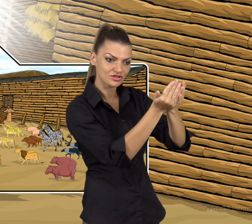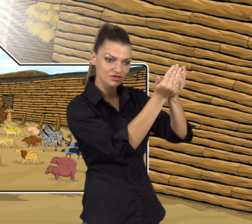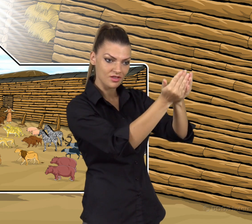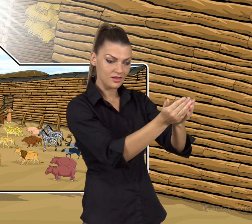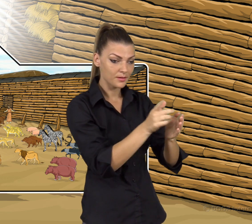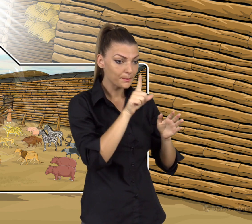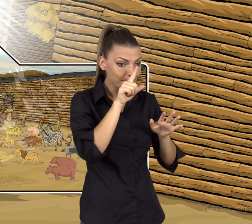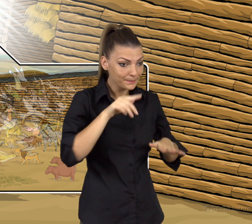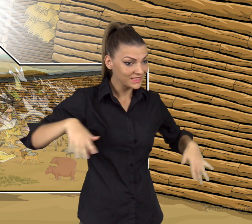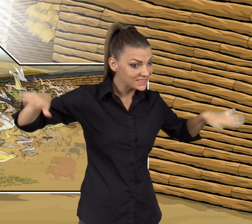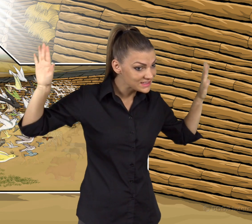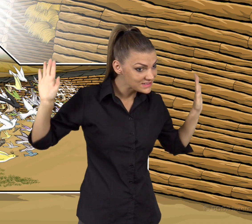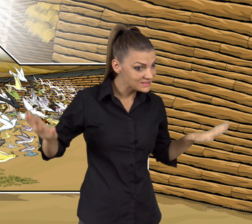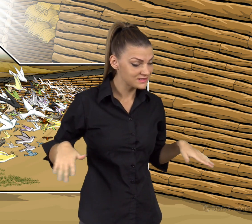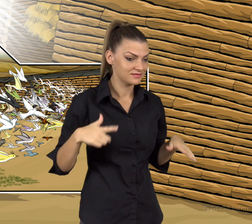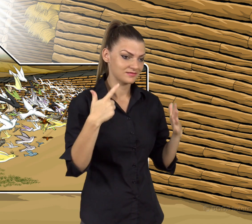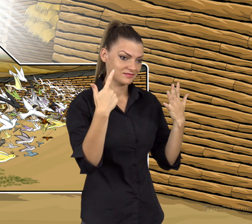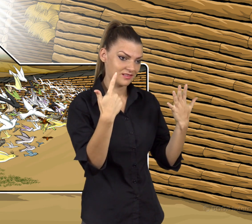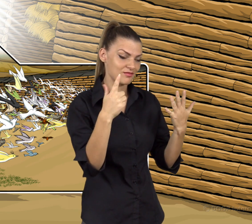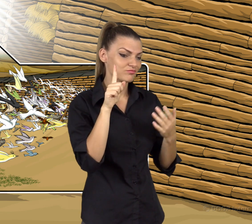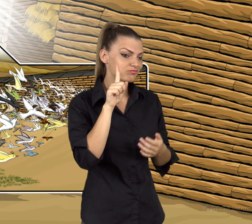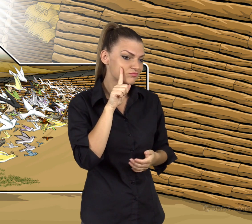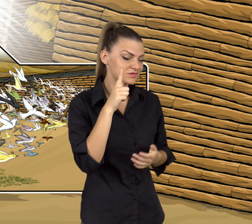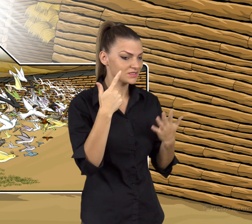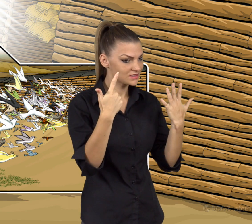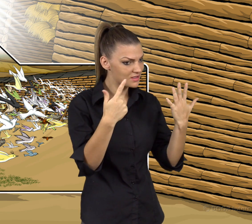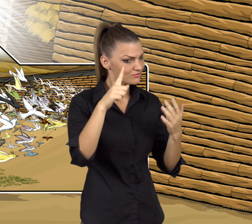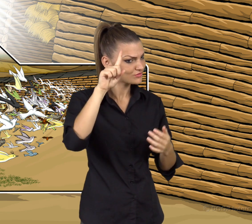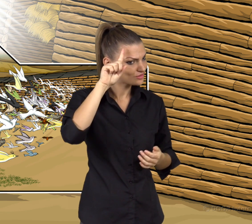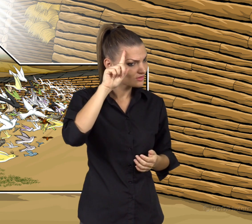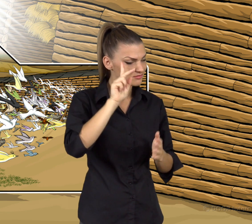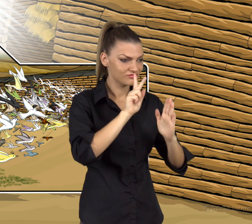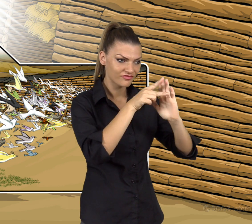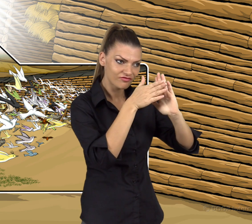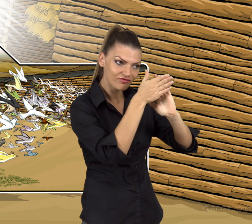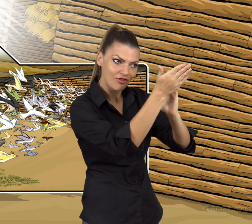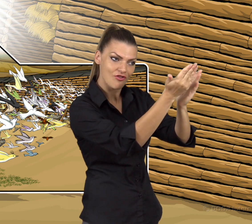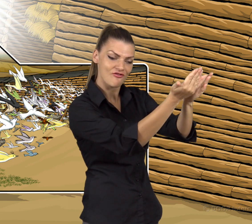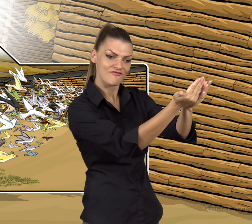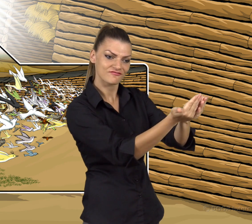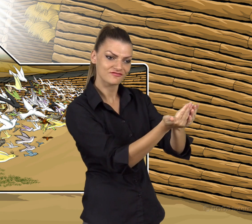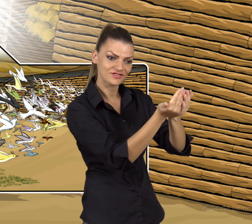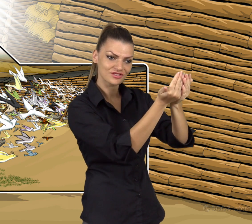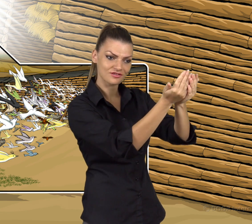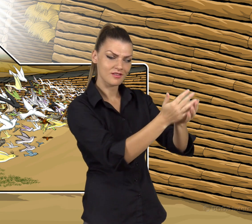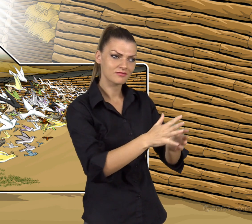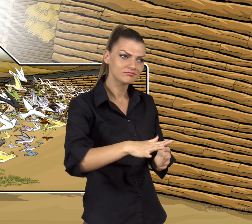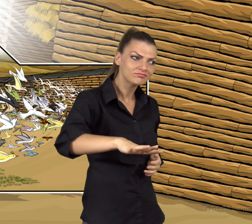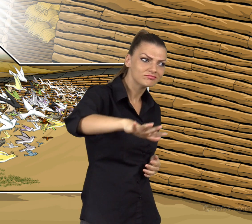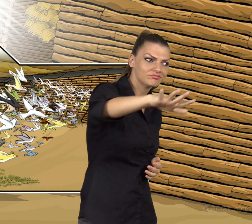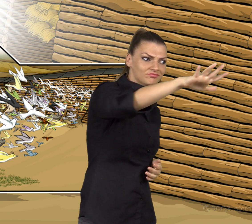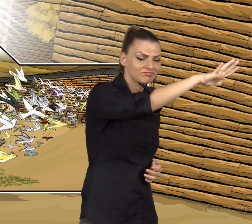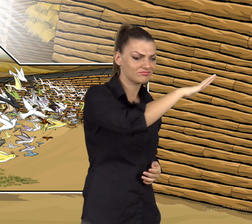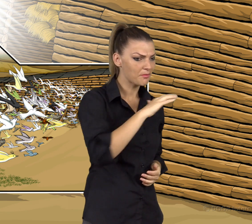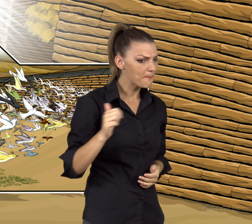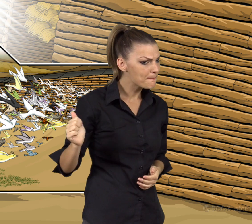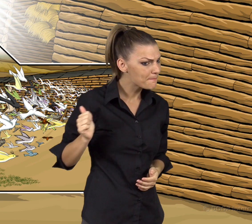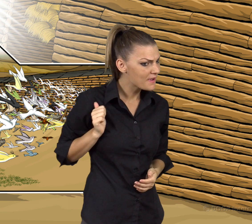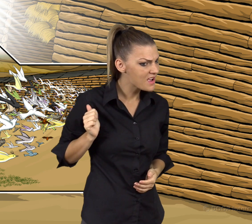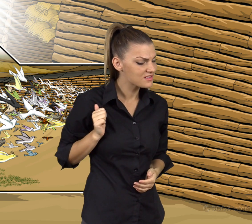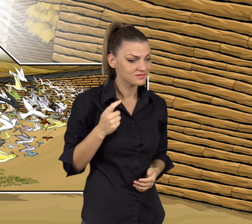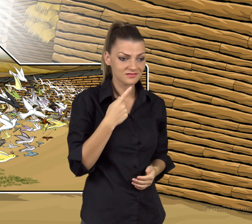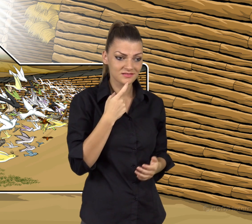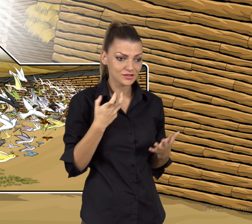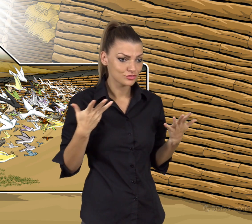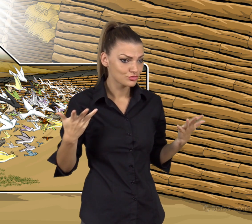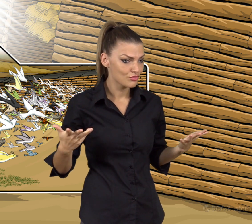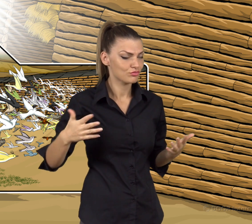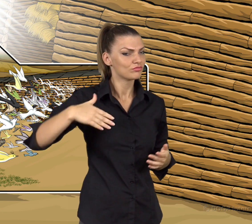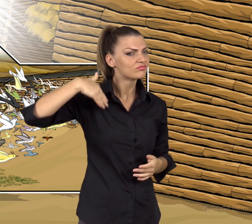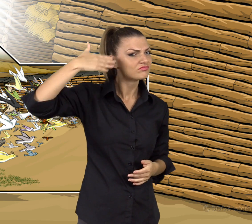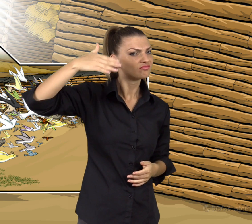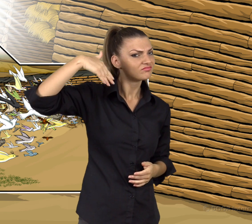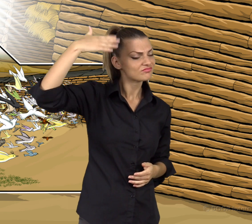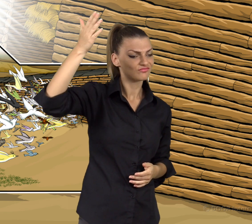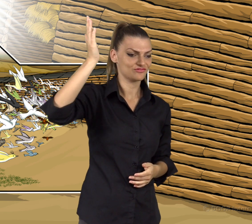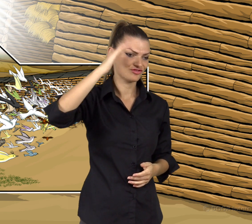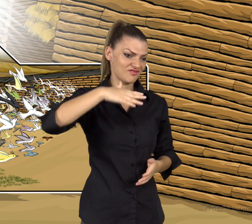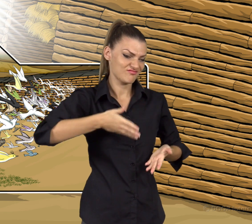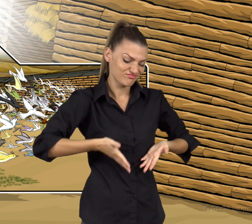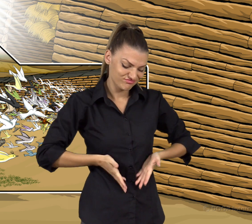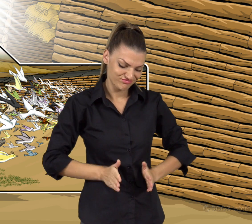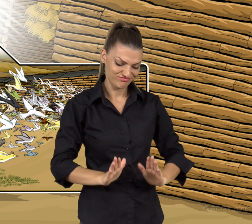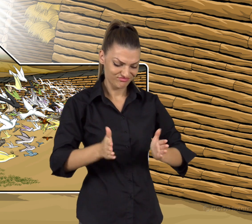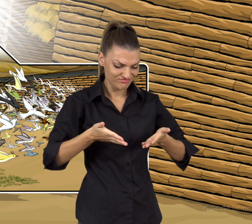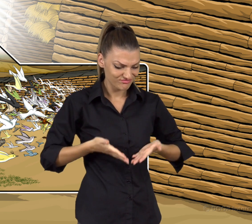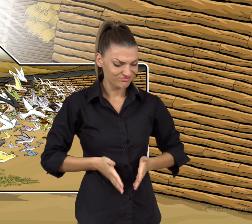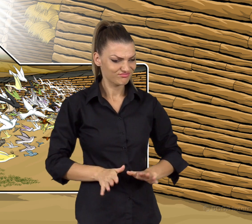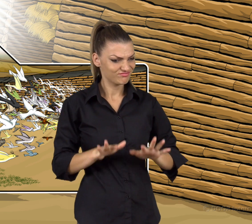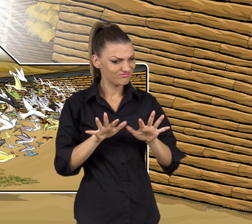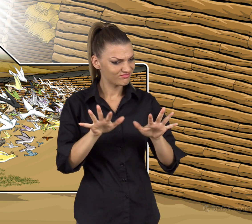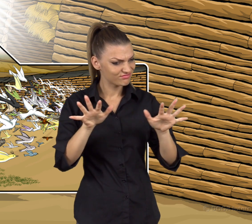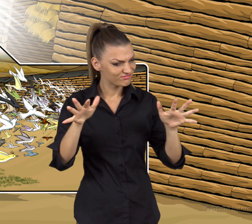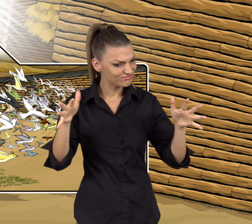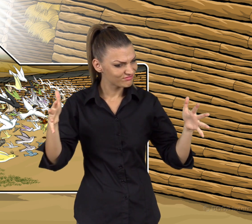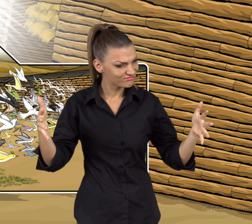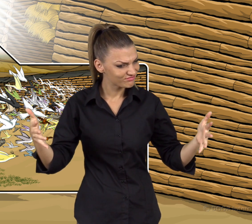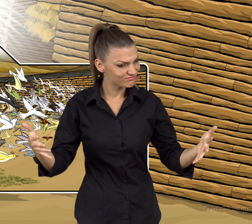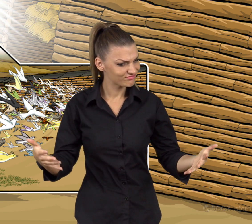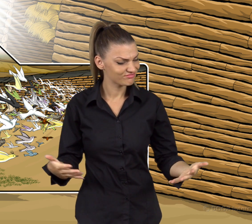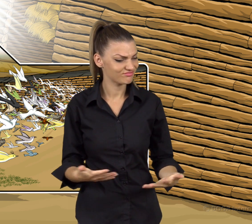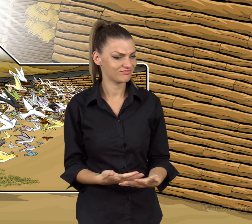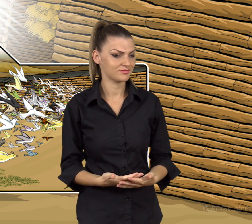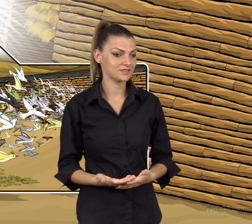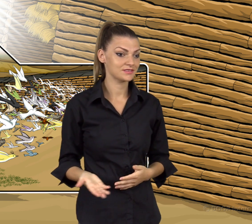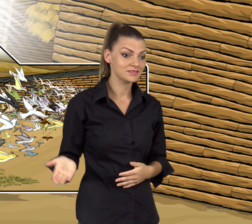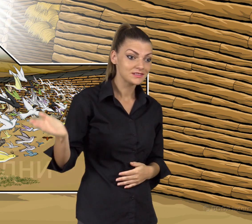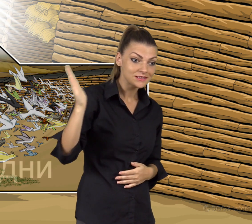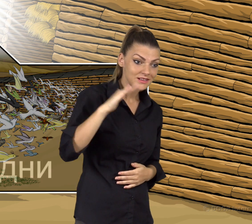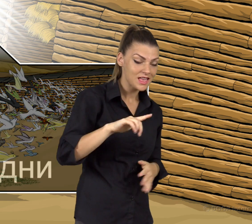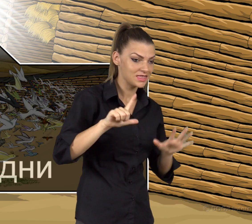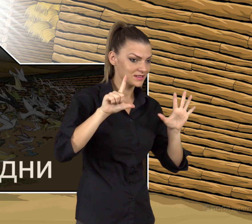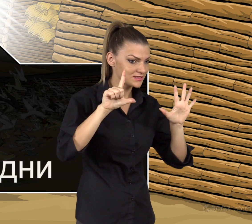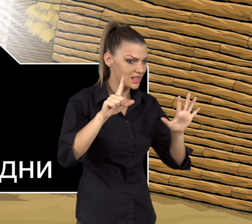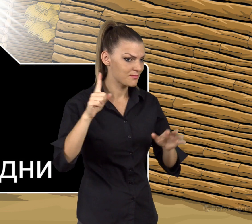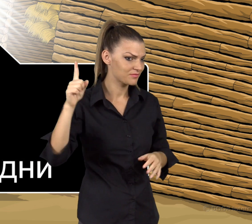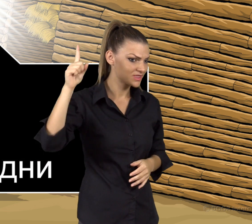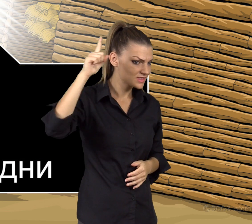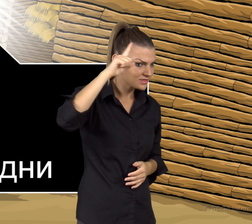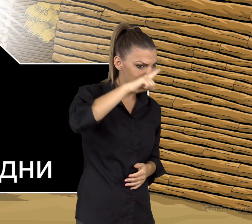and seven pairs of every kind of bird of the air, male and female, to preserve their offspring on the face of all the earth.